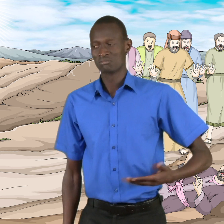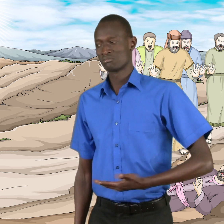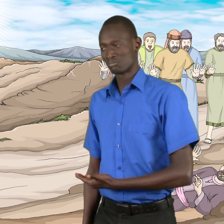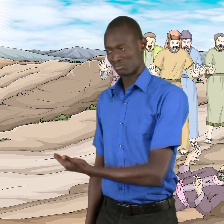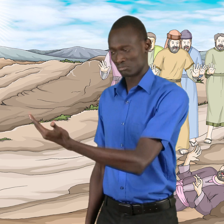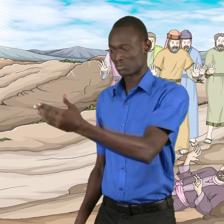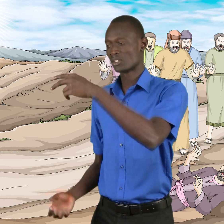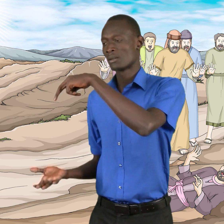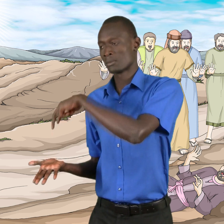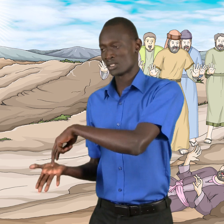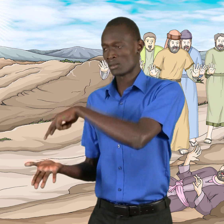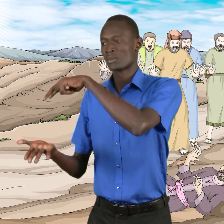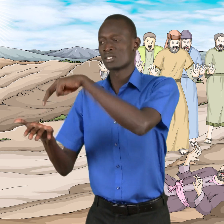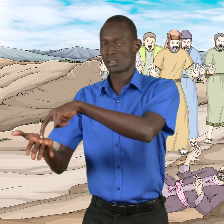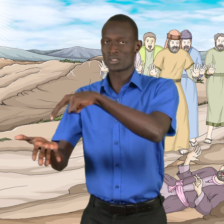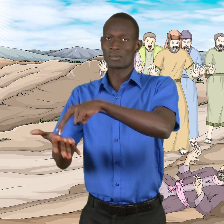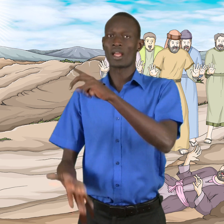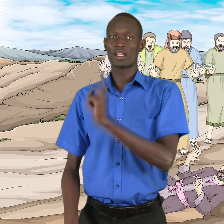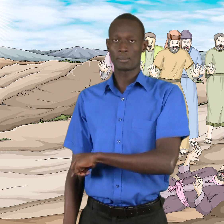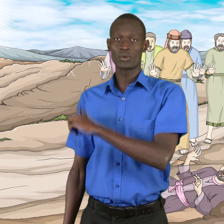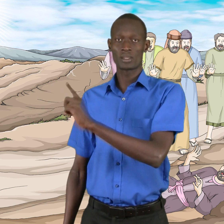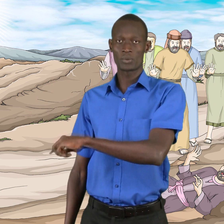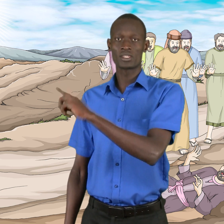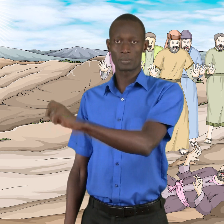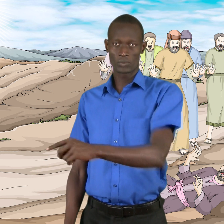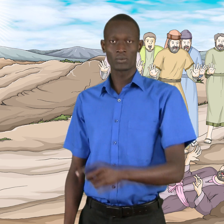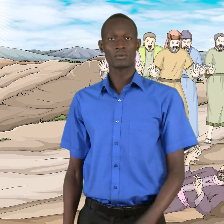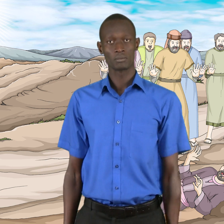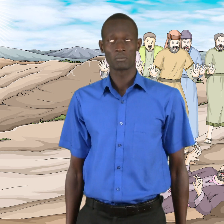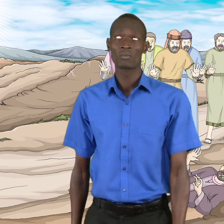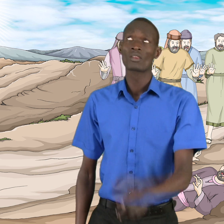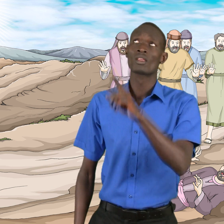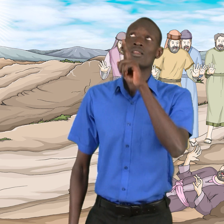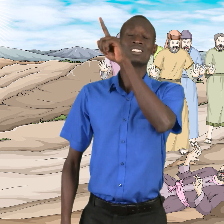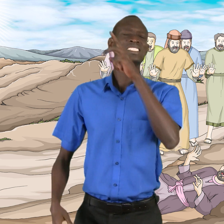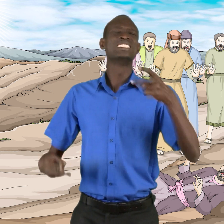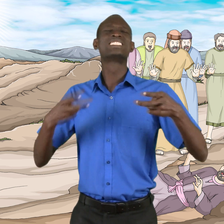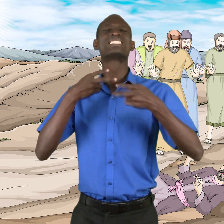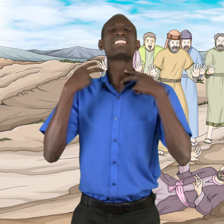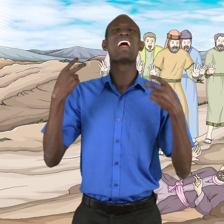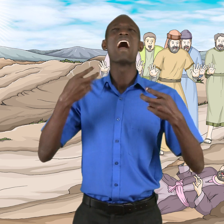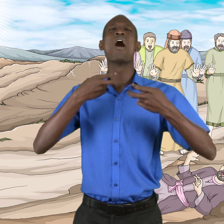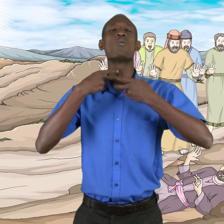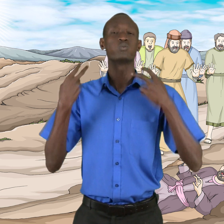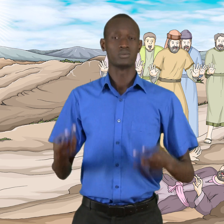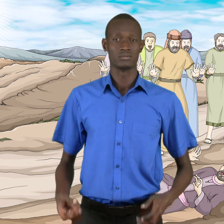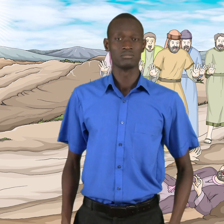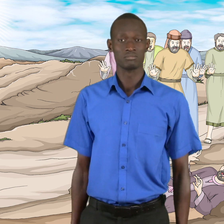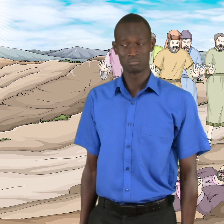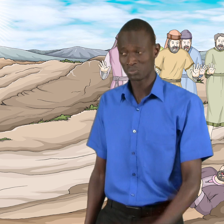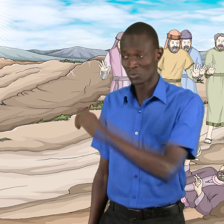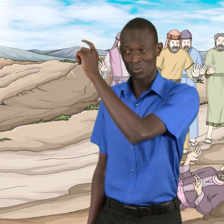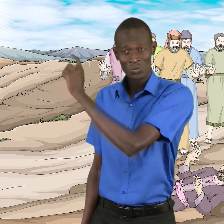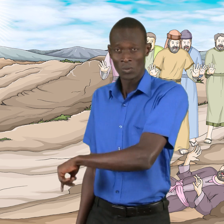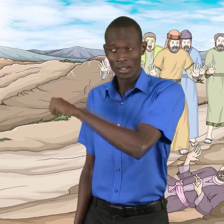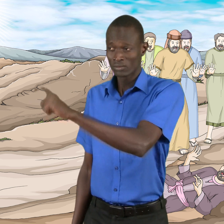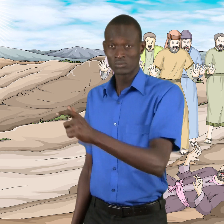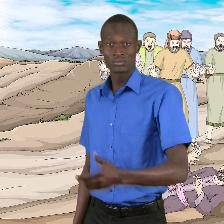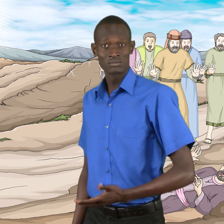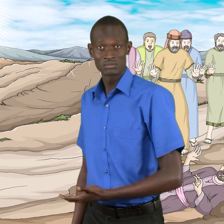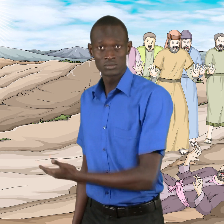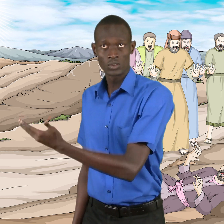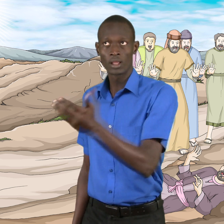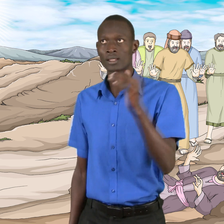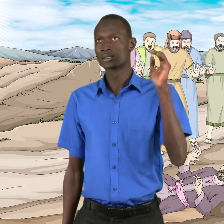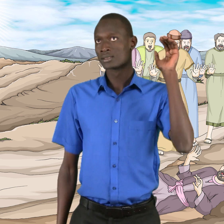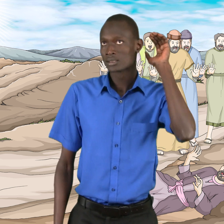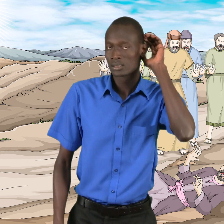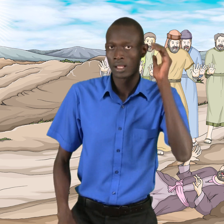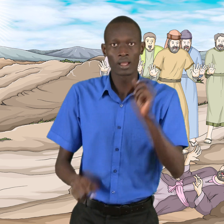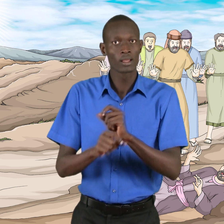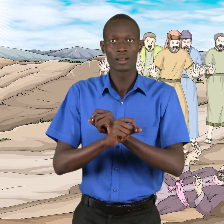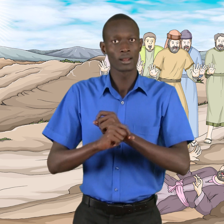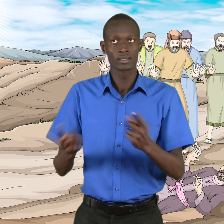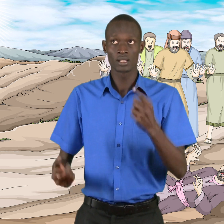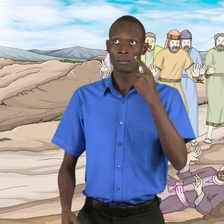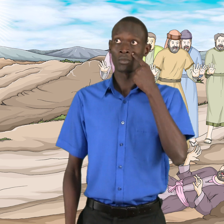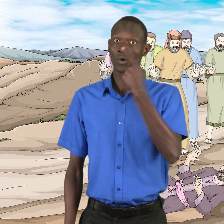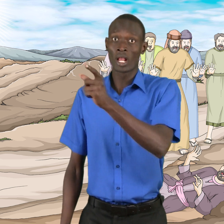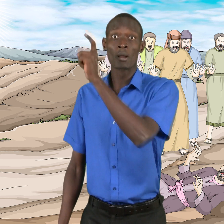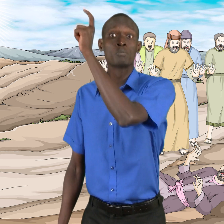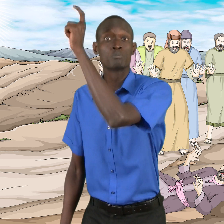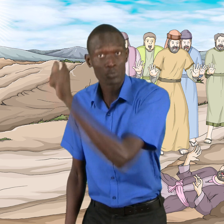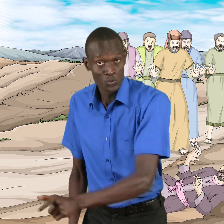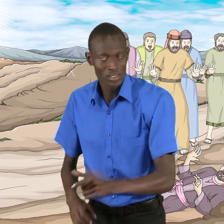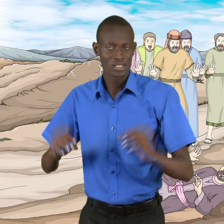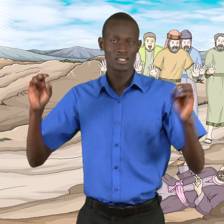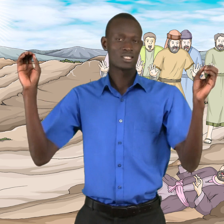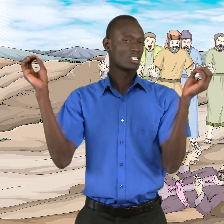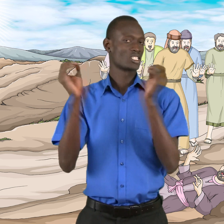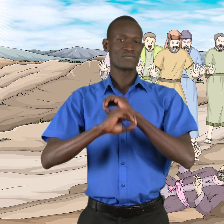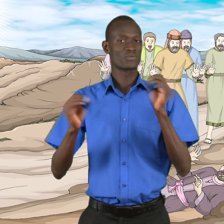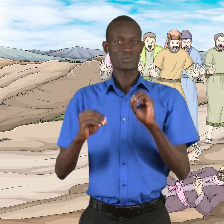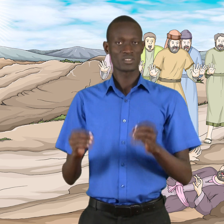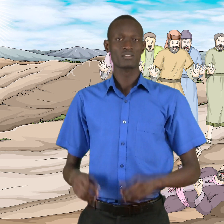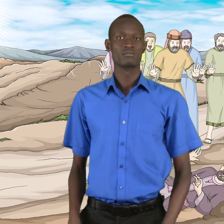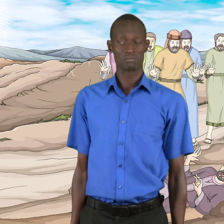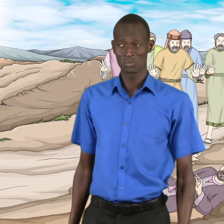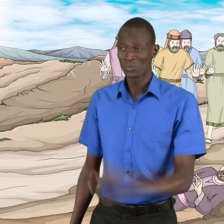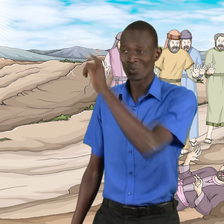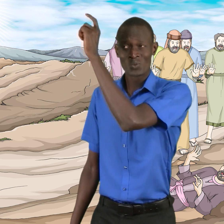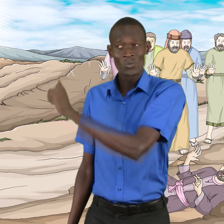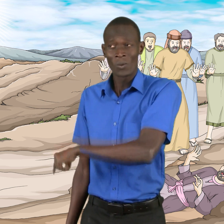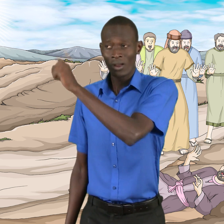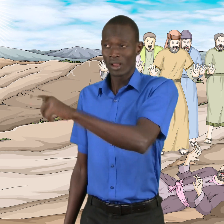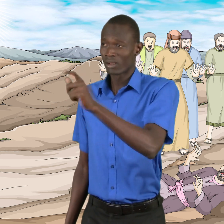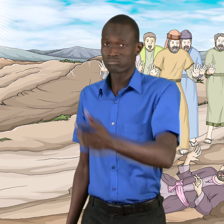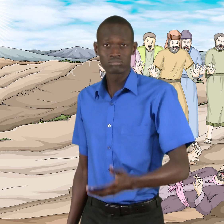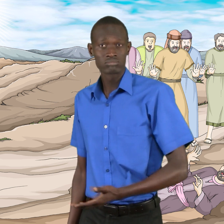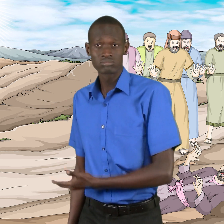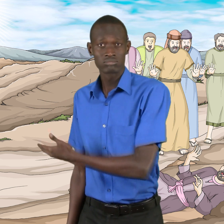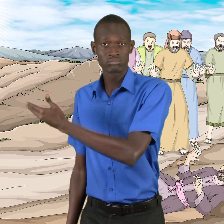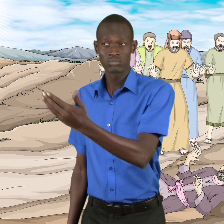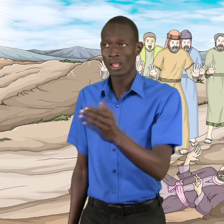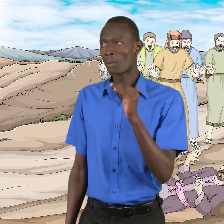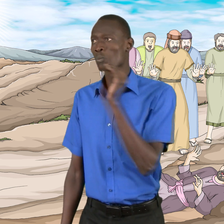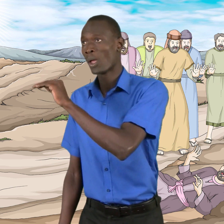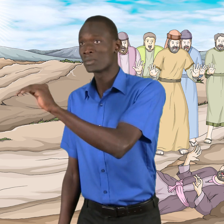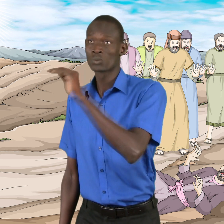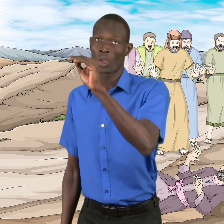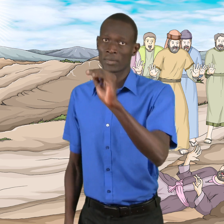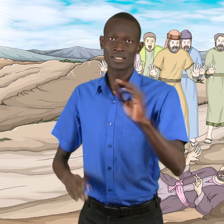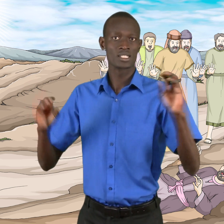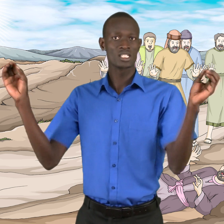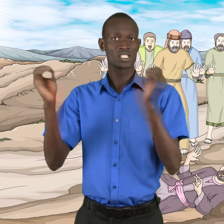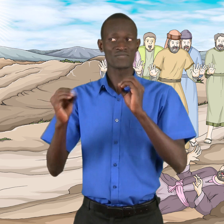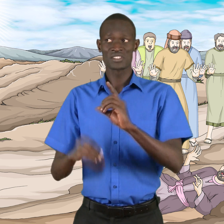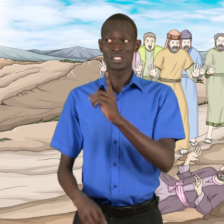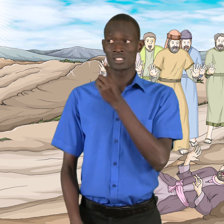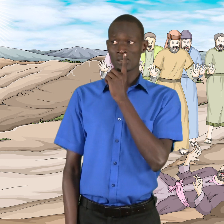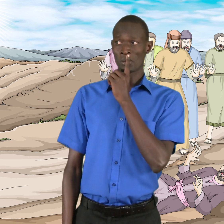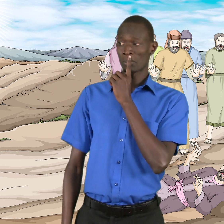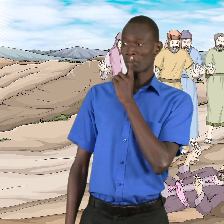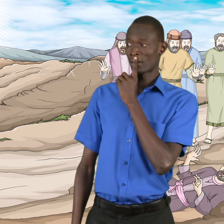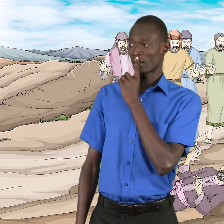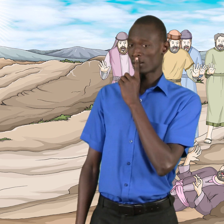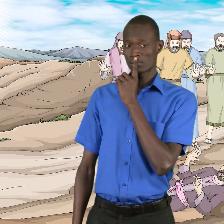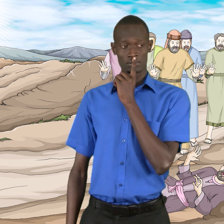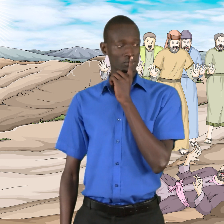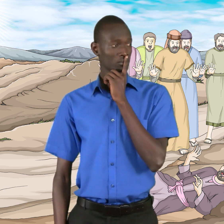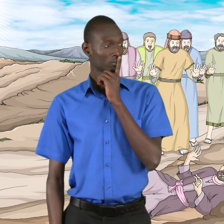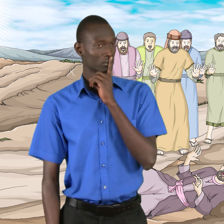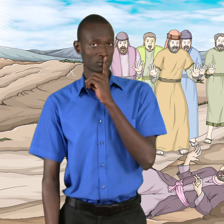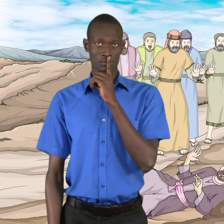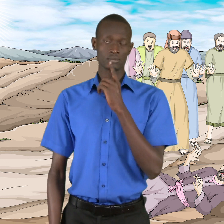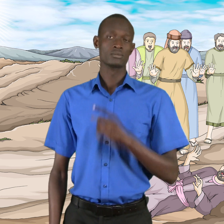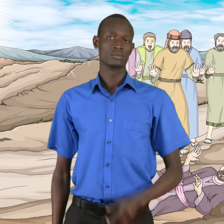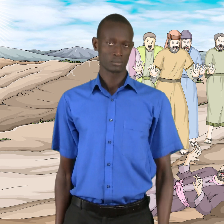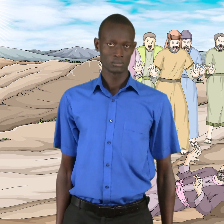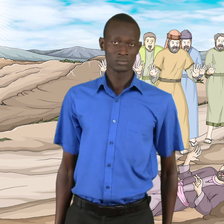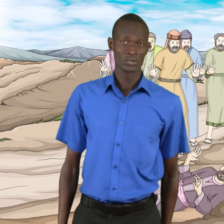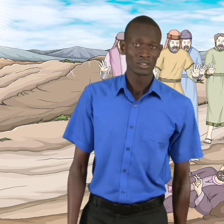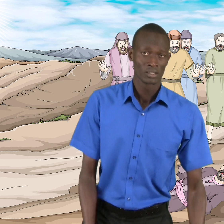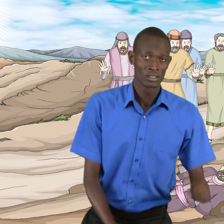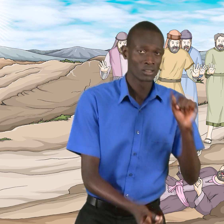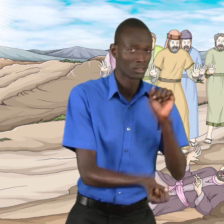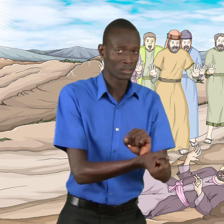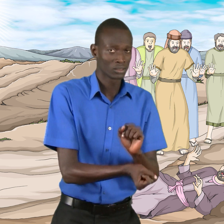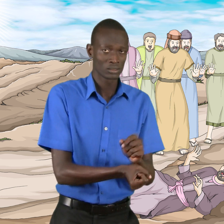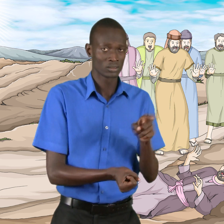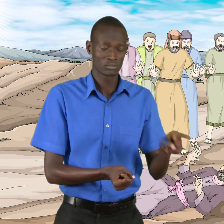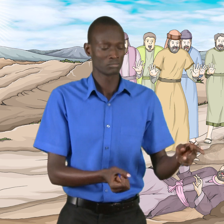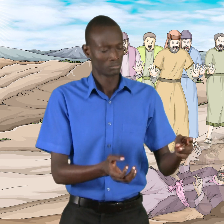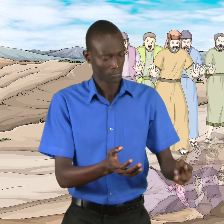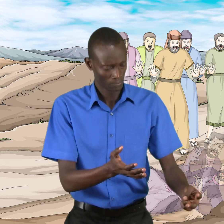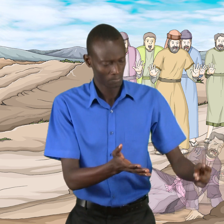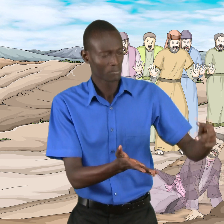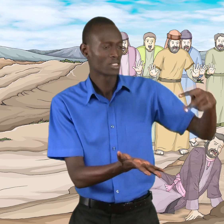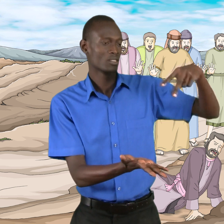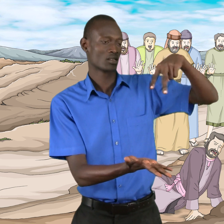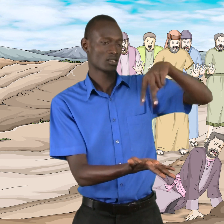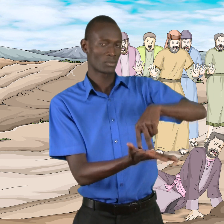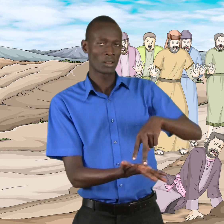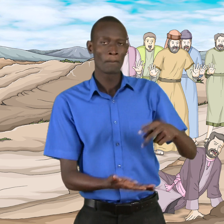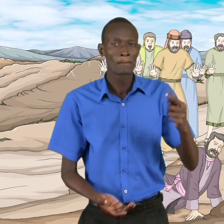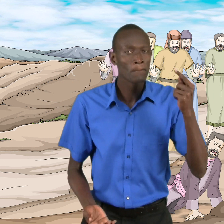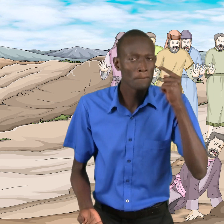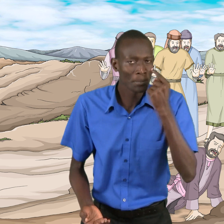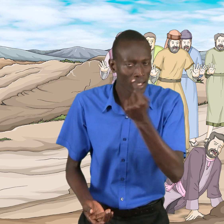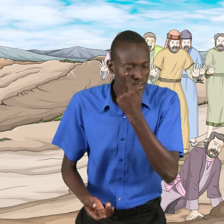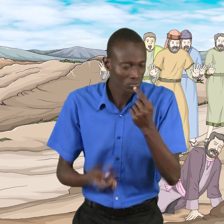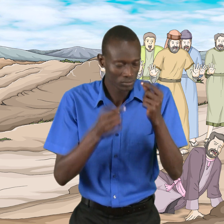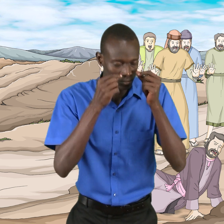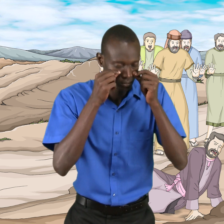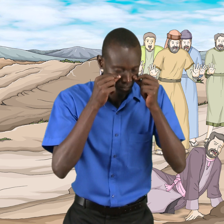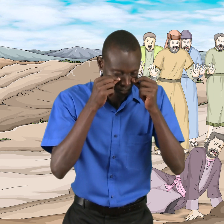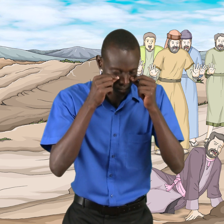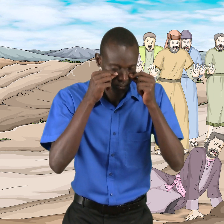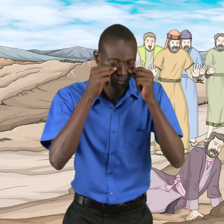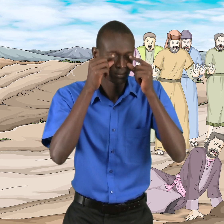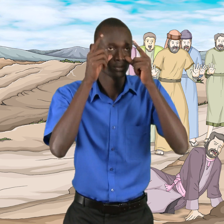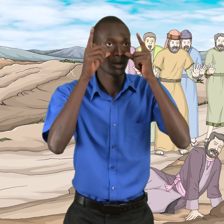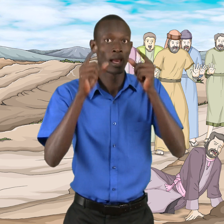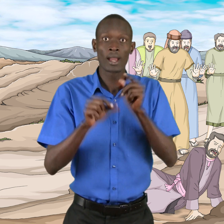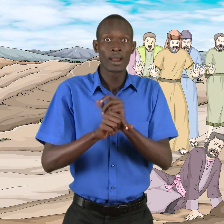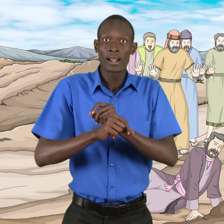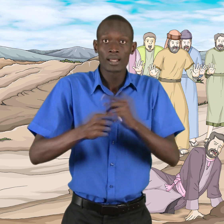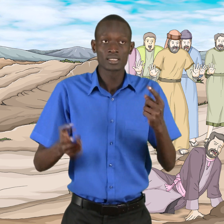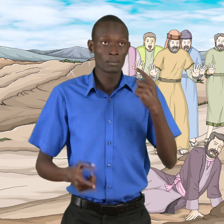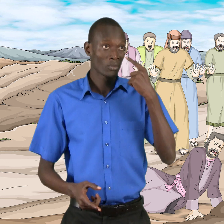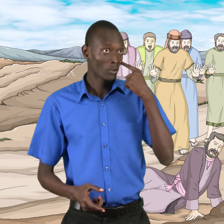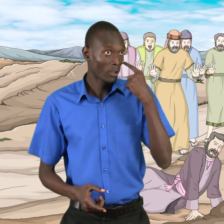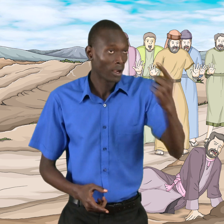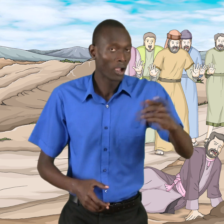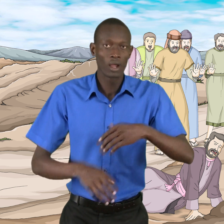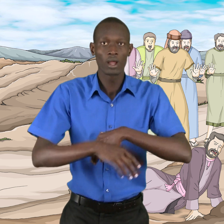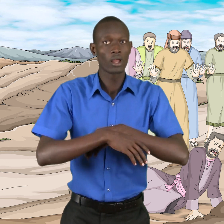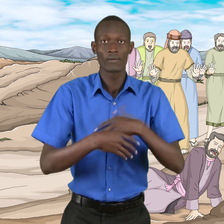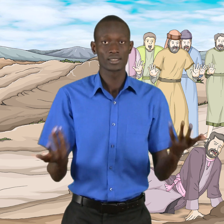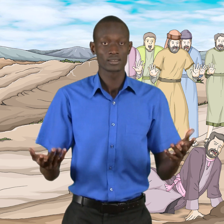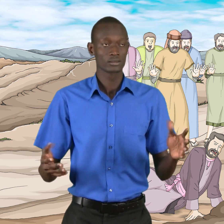The men traveling with Saul stood there speechless. They heard the voice but did not see anyone.